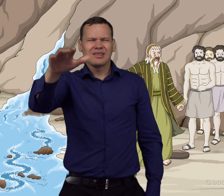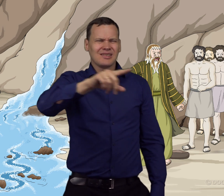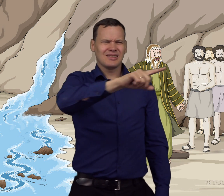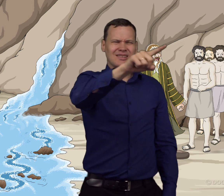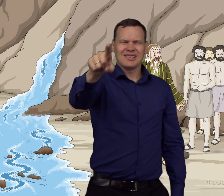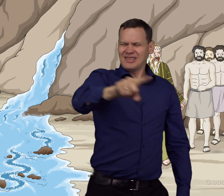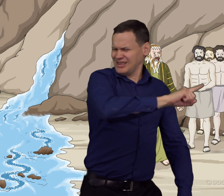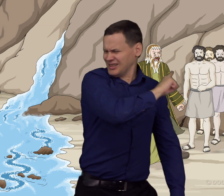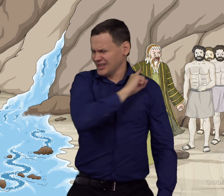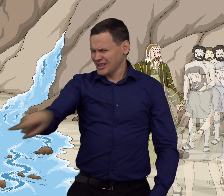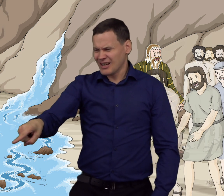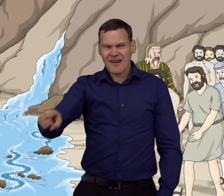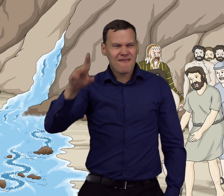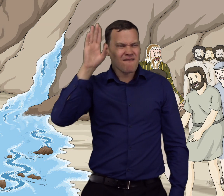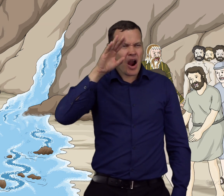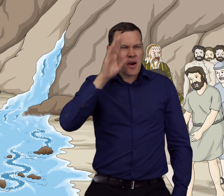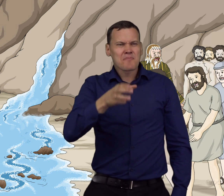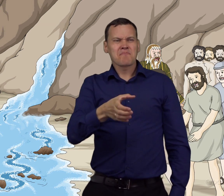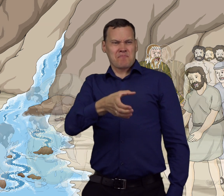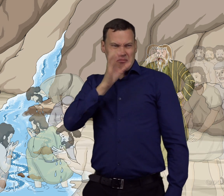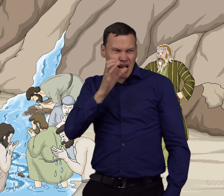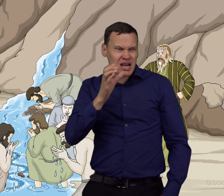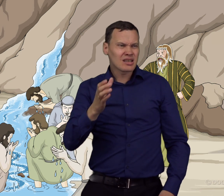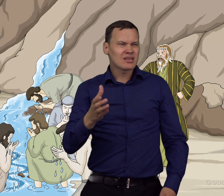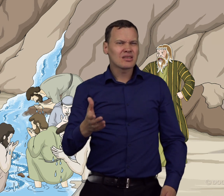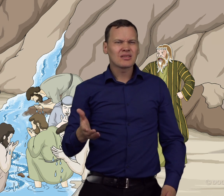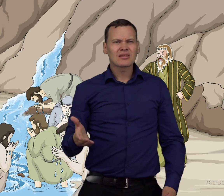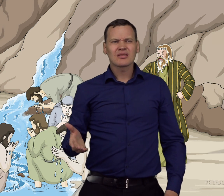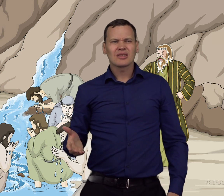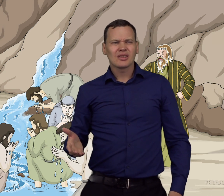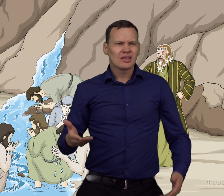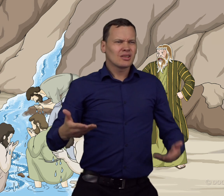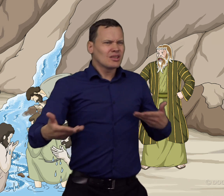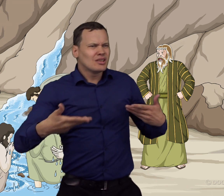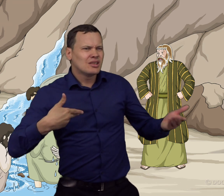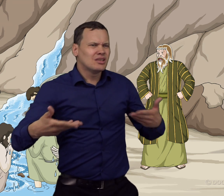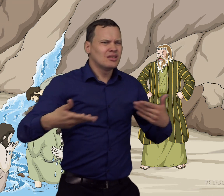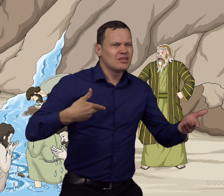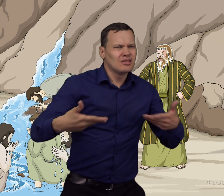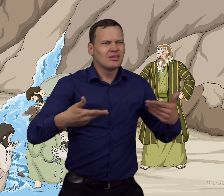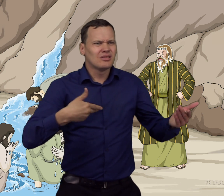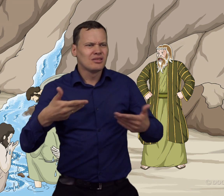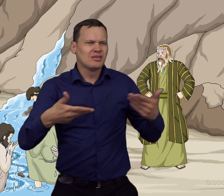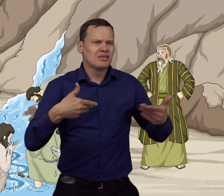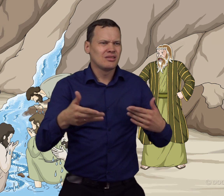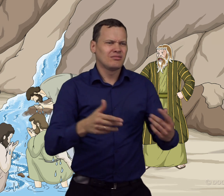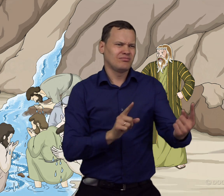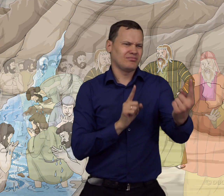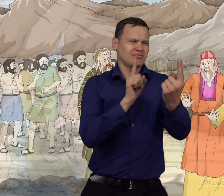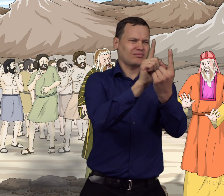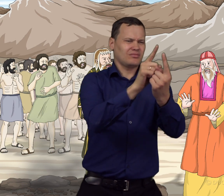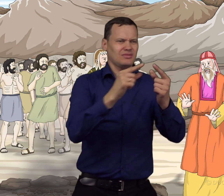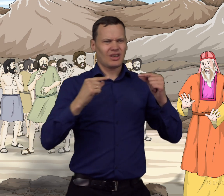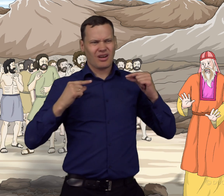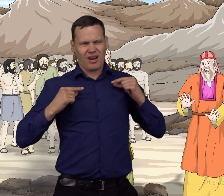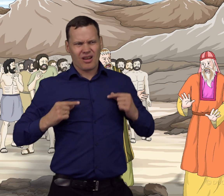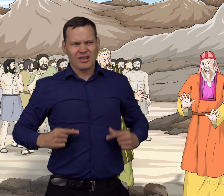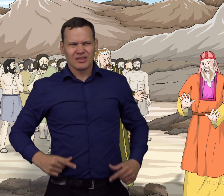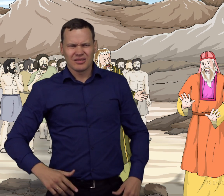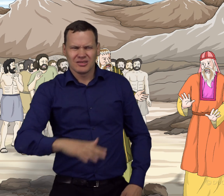Then he forced the Israelites to drink it.